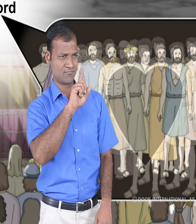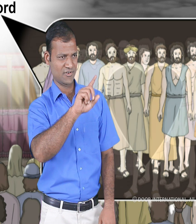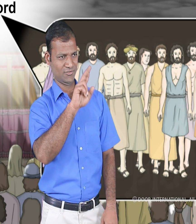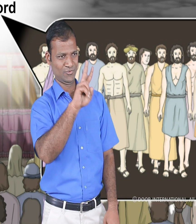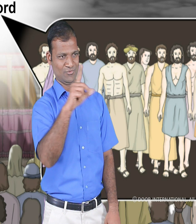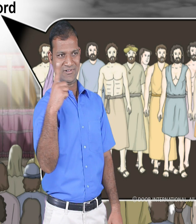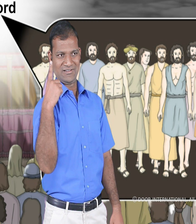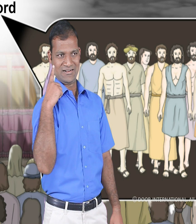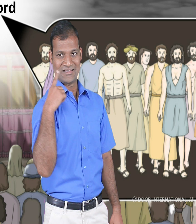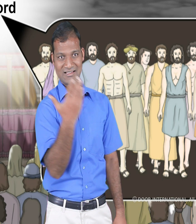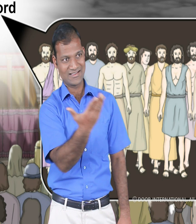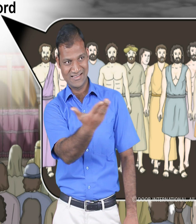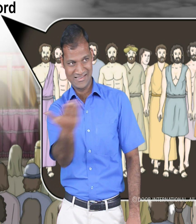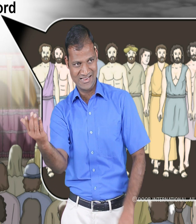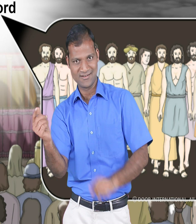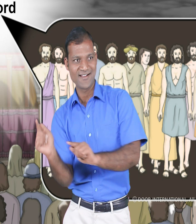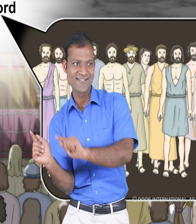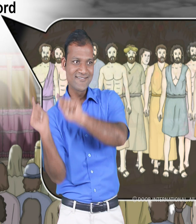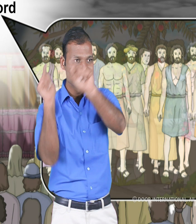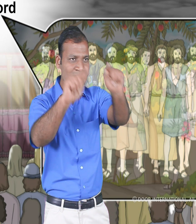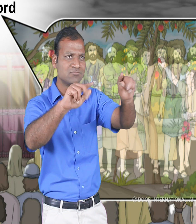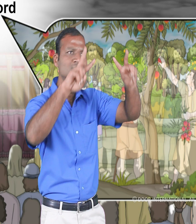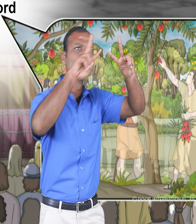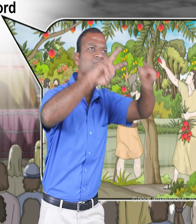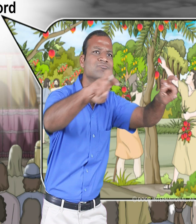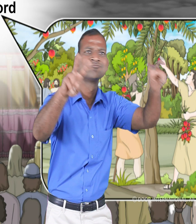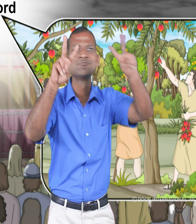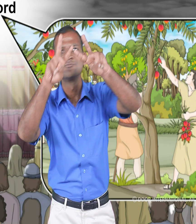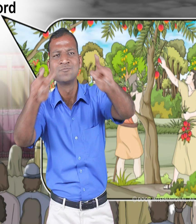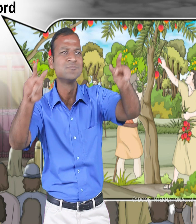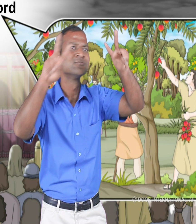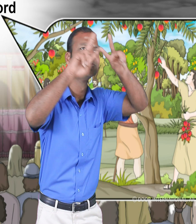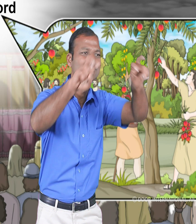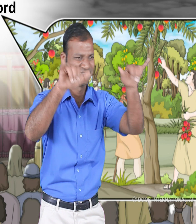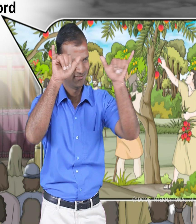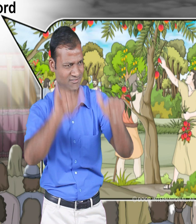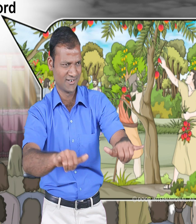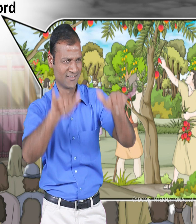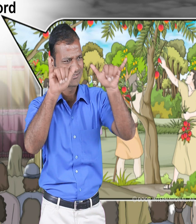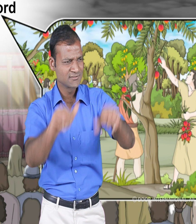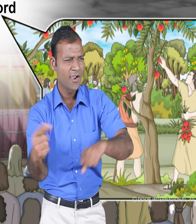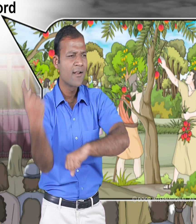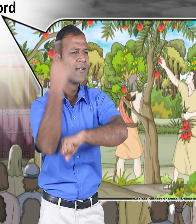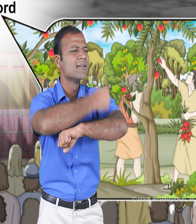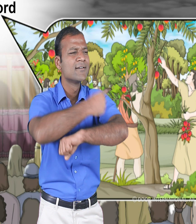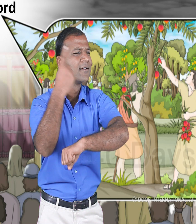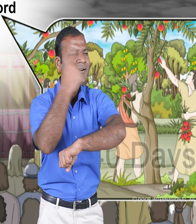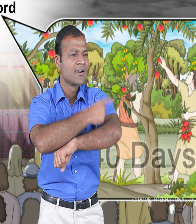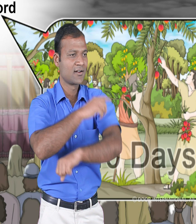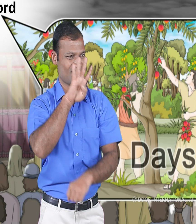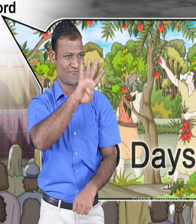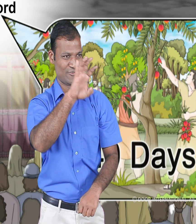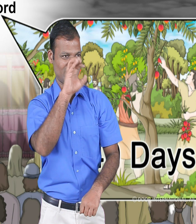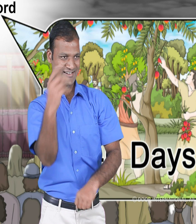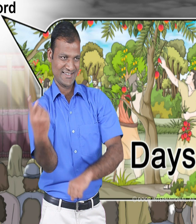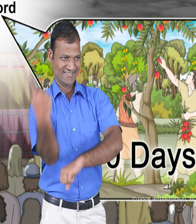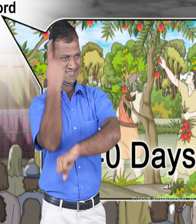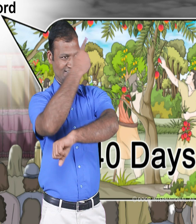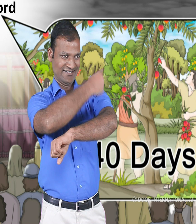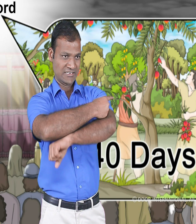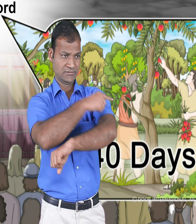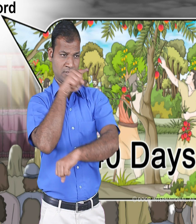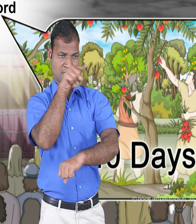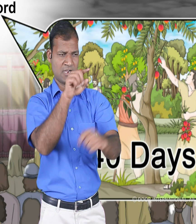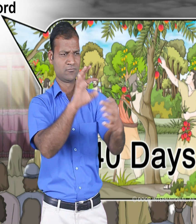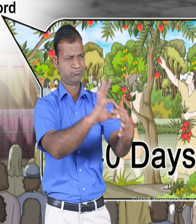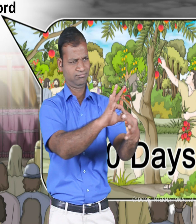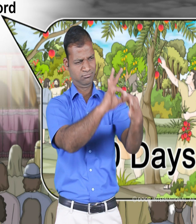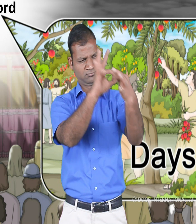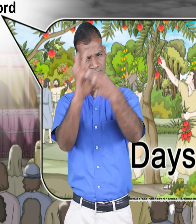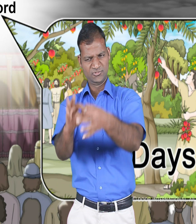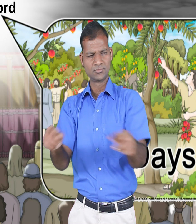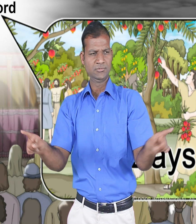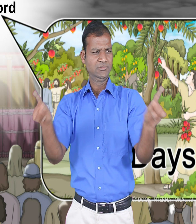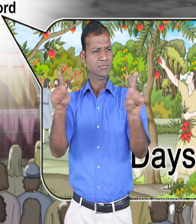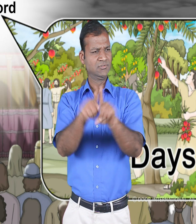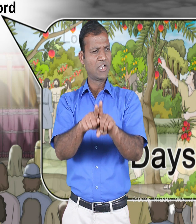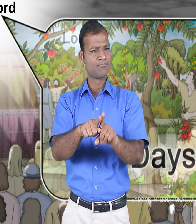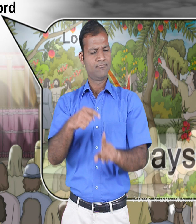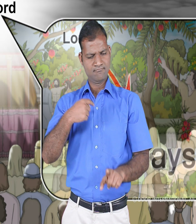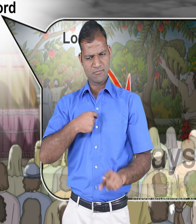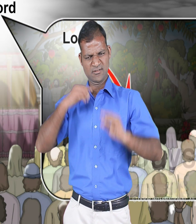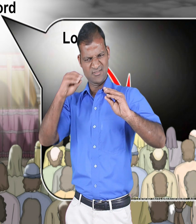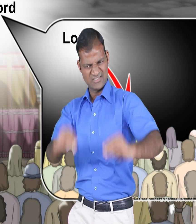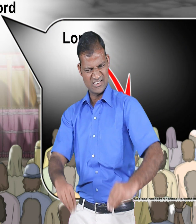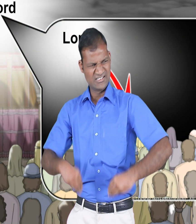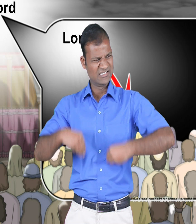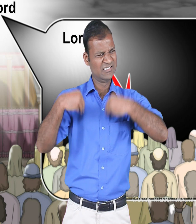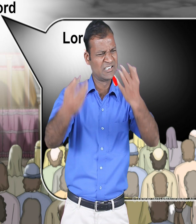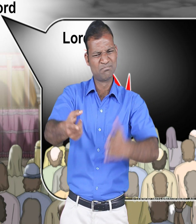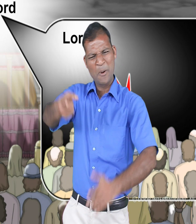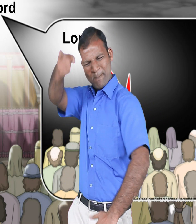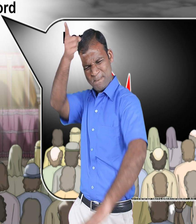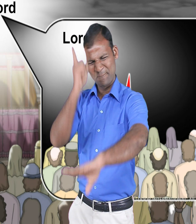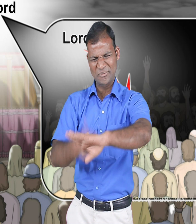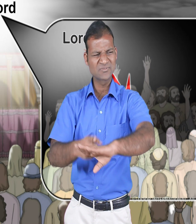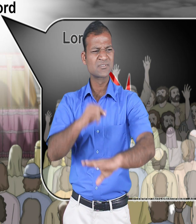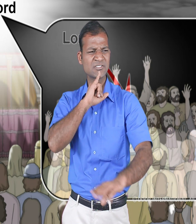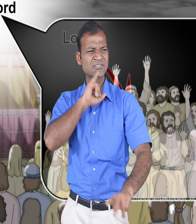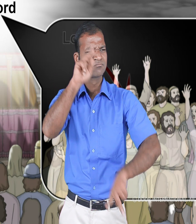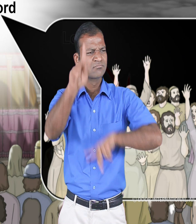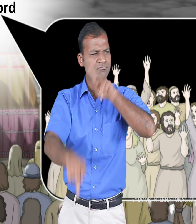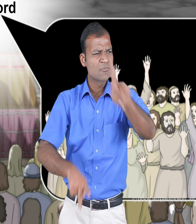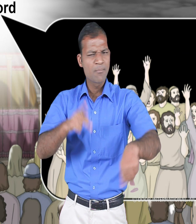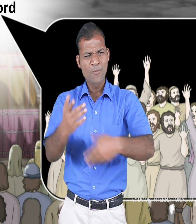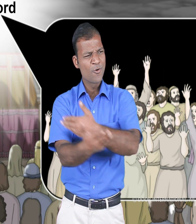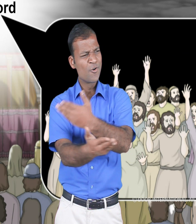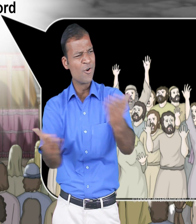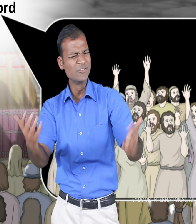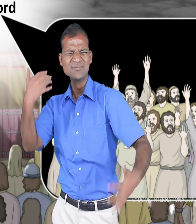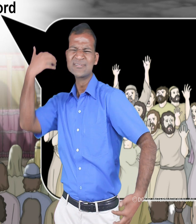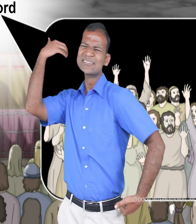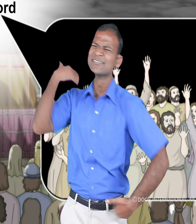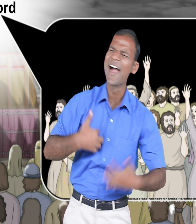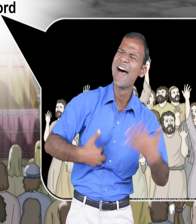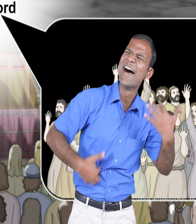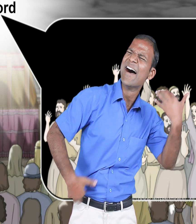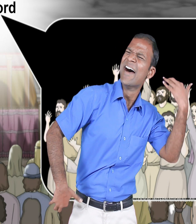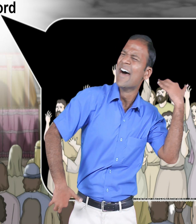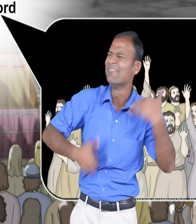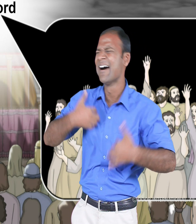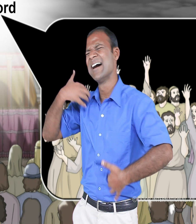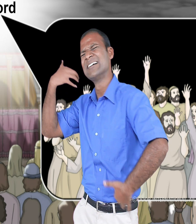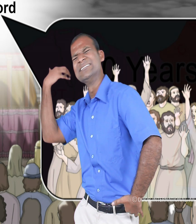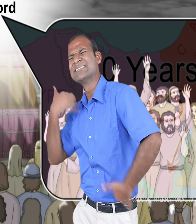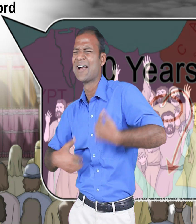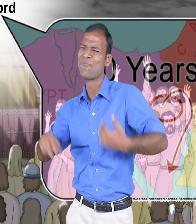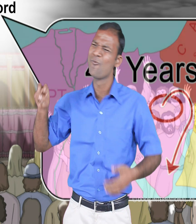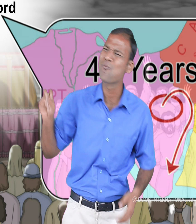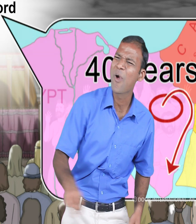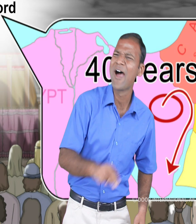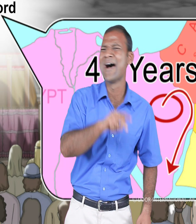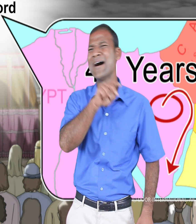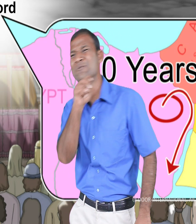In keeping with the forty days you spied out the land, you shall bear your guilt forty years—a year for each day—and you will experience My alienation.